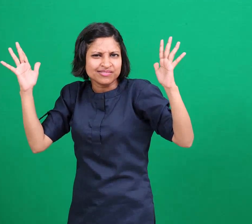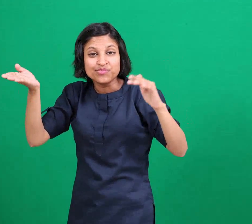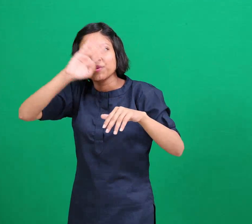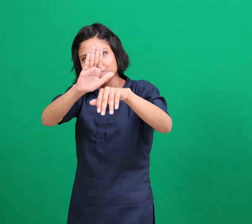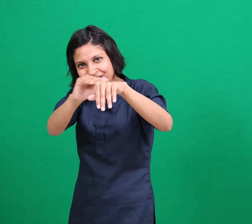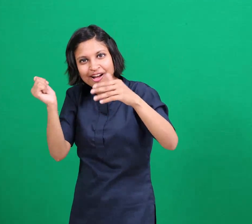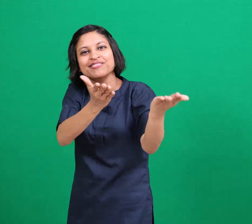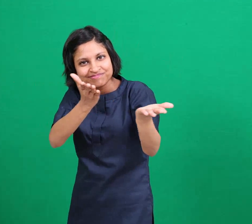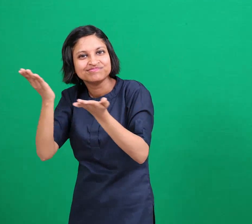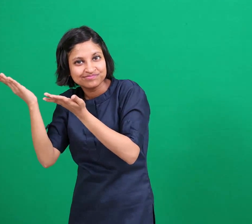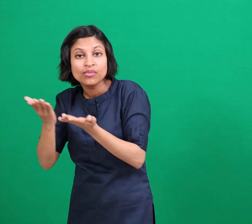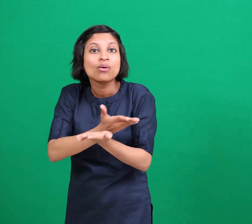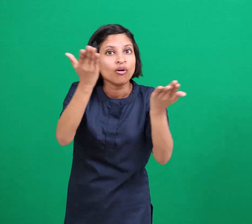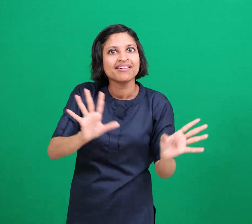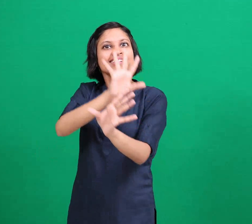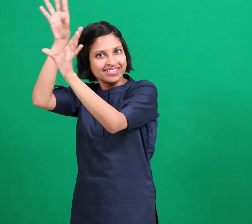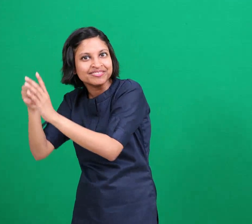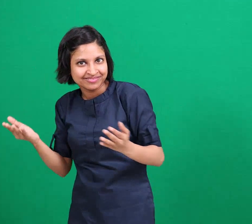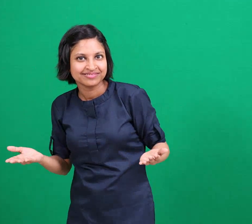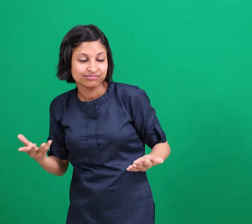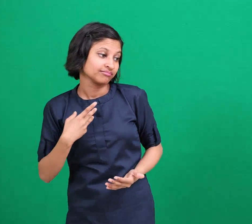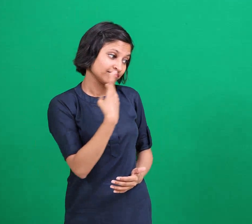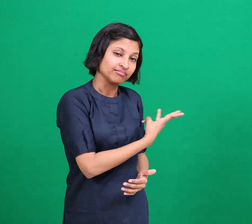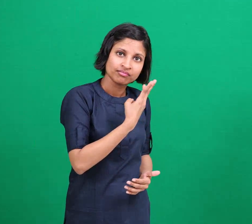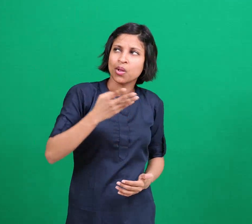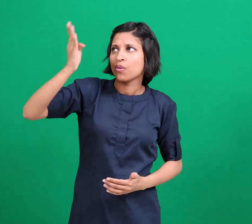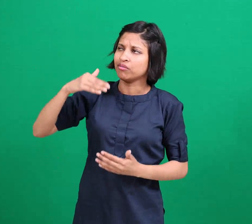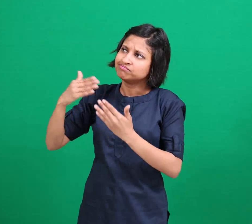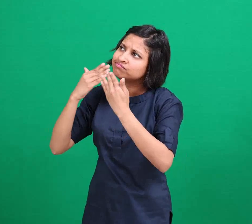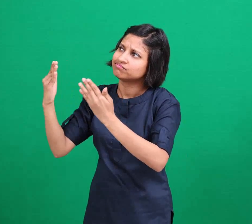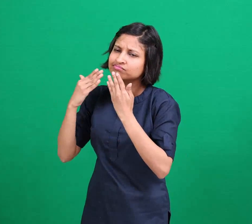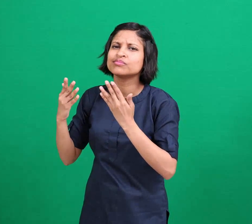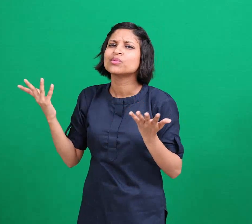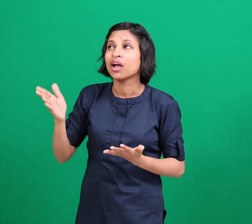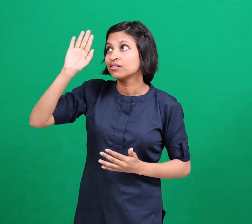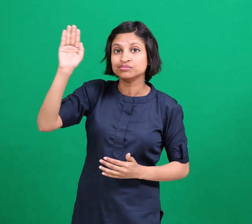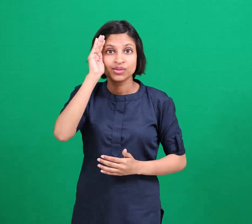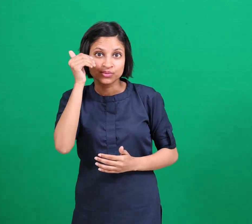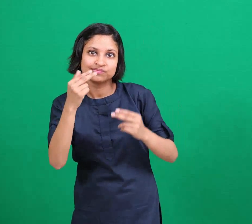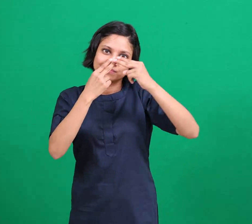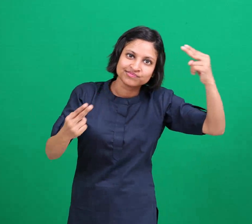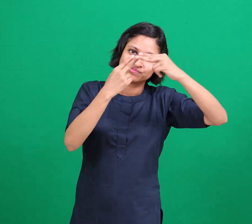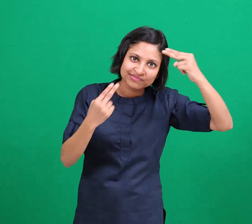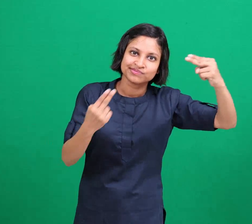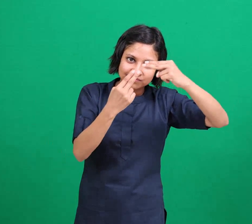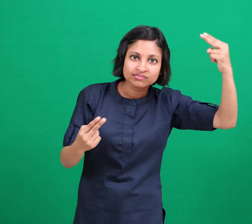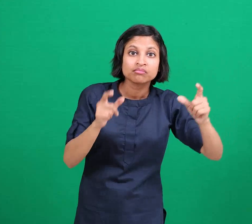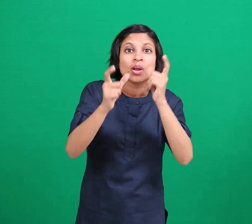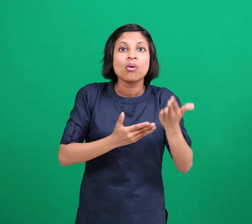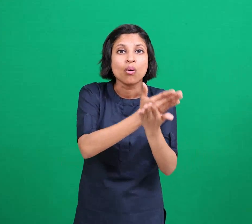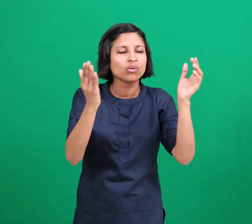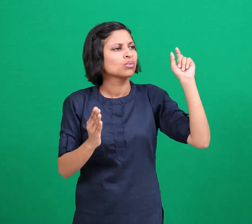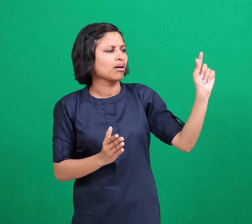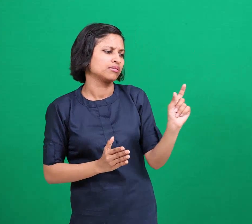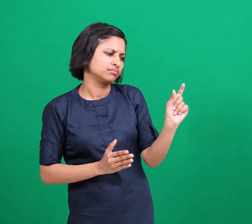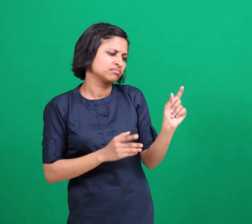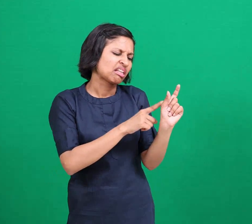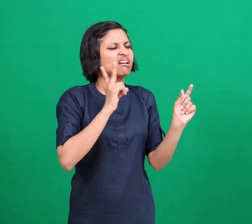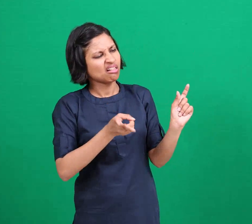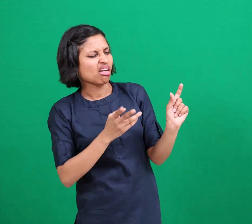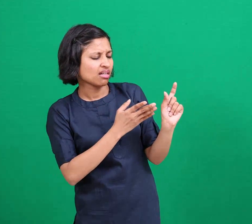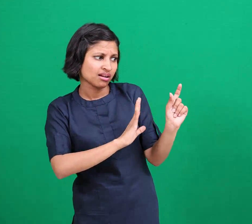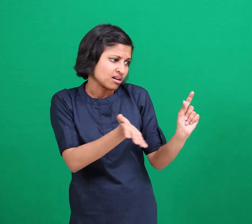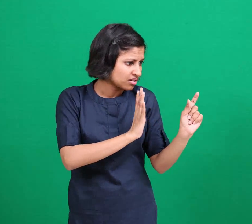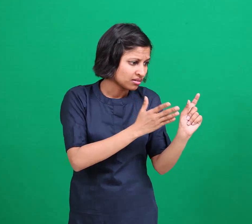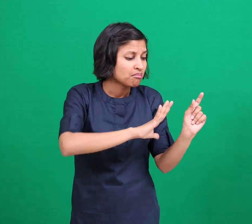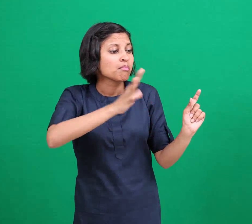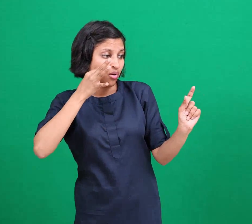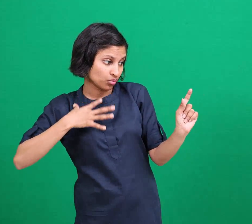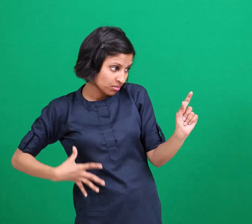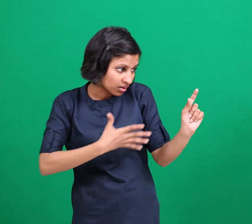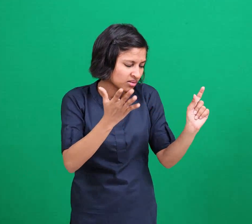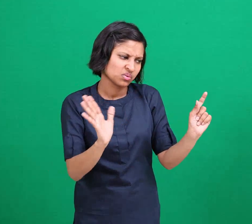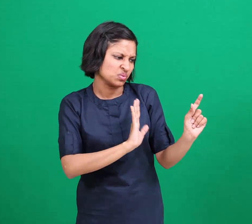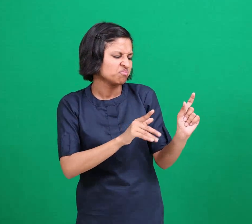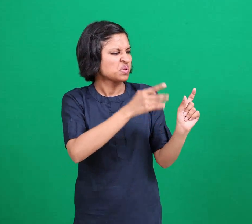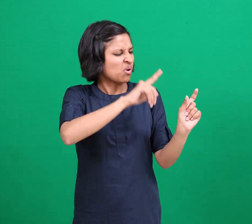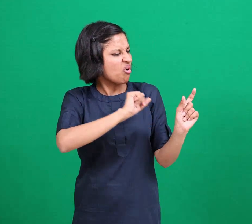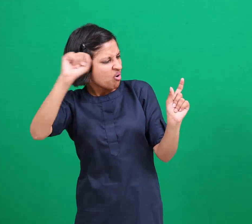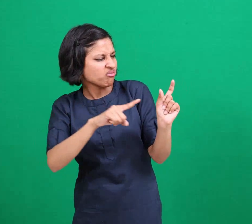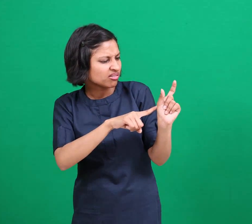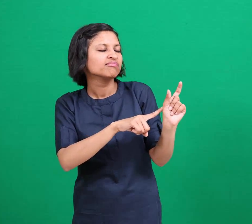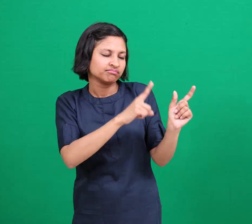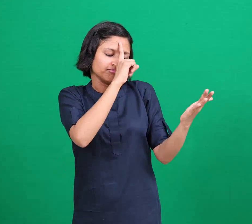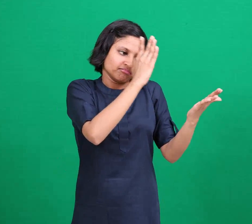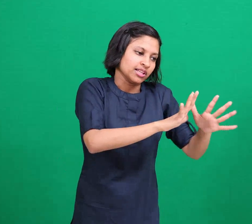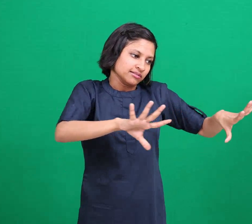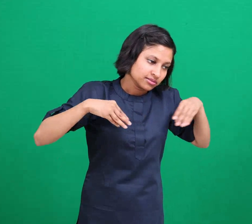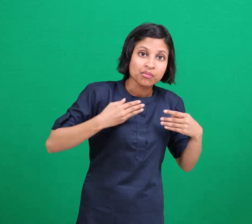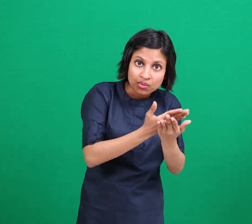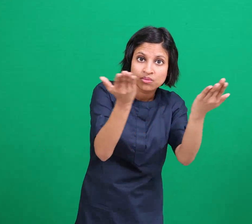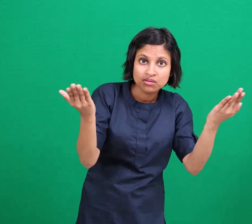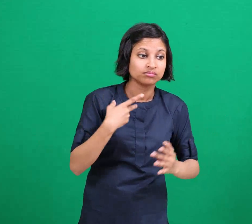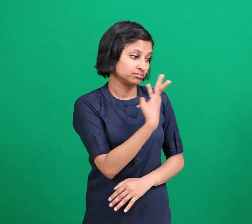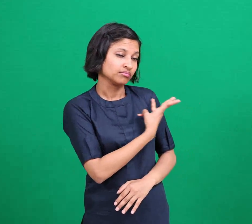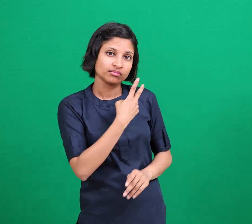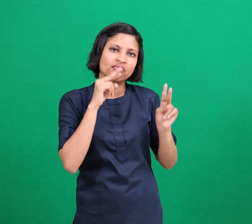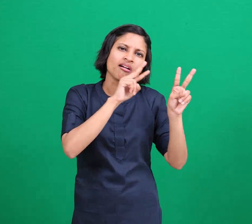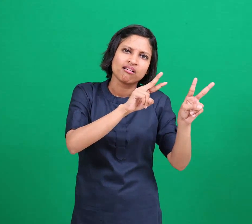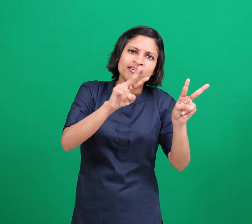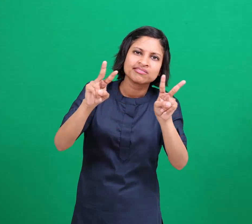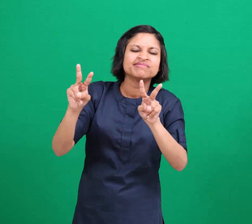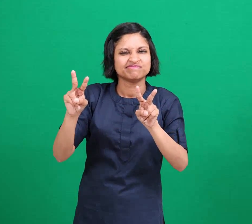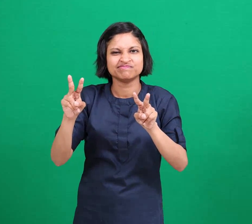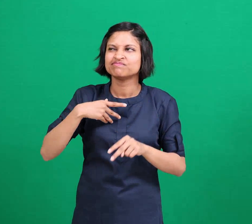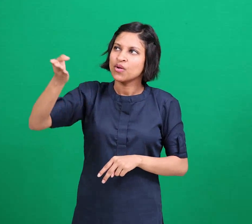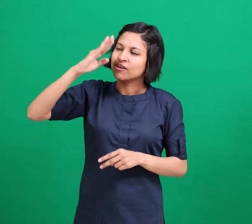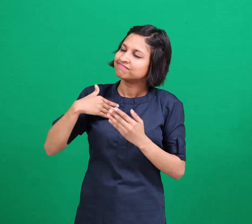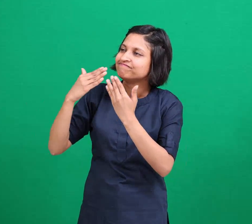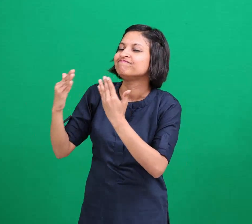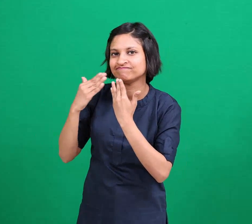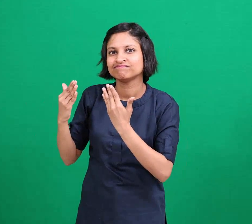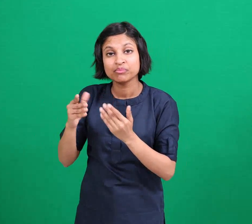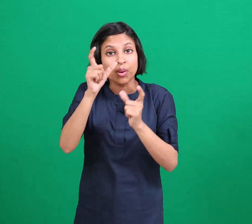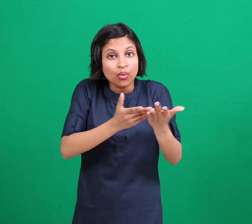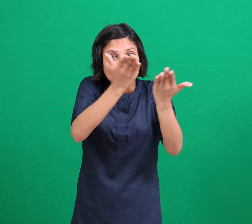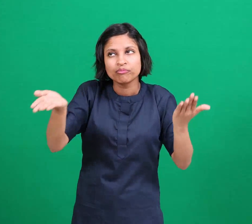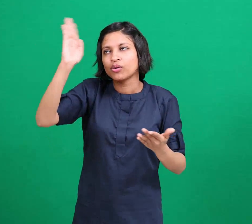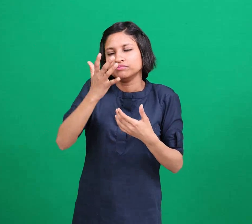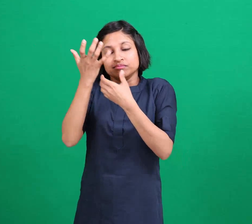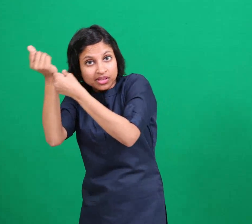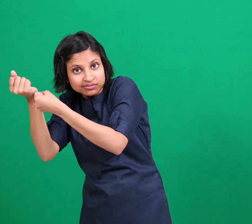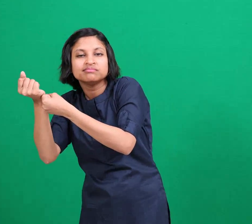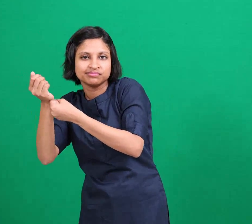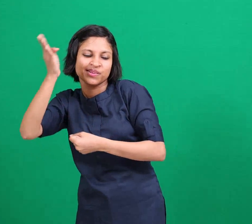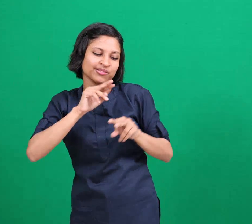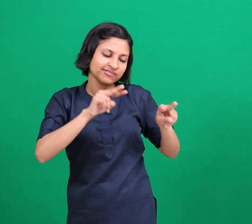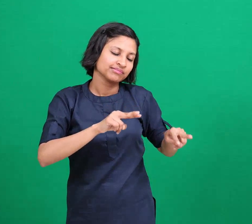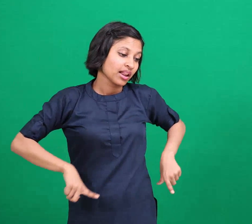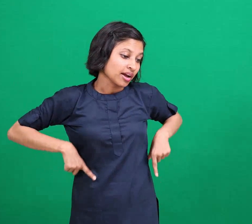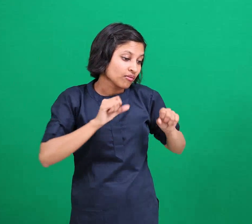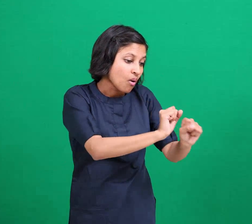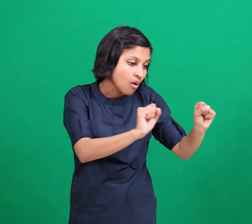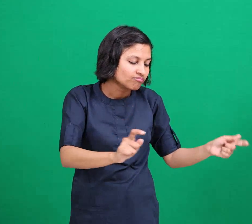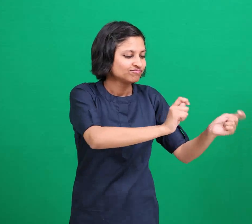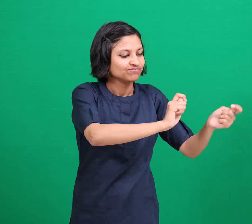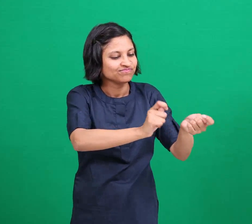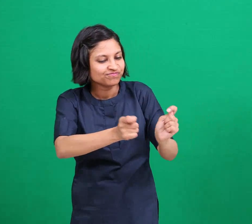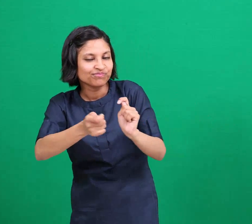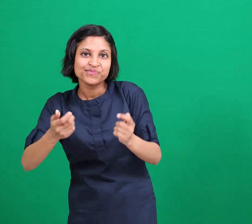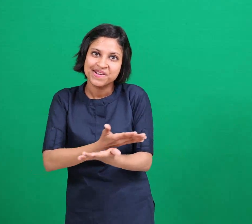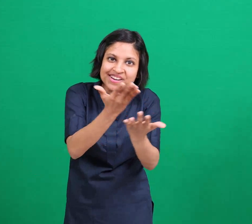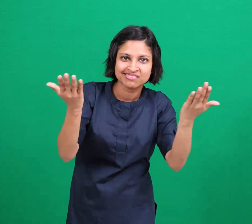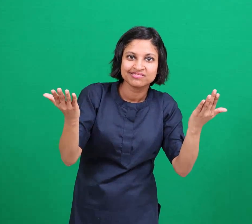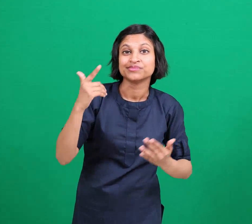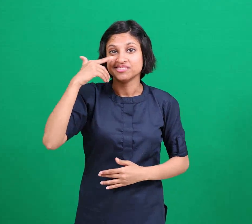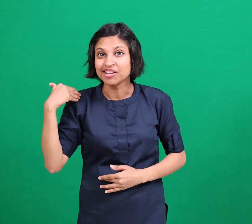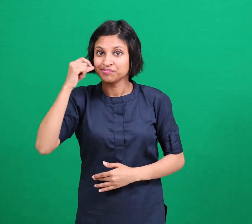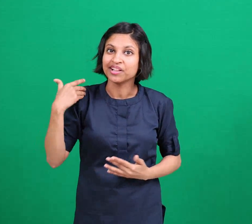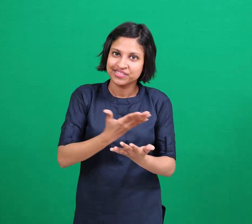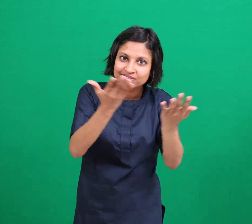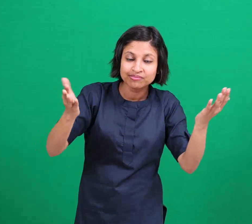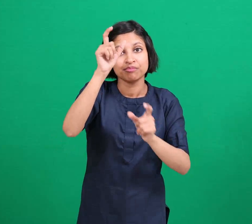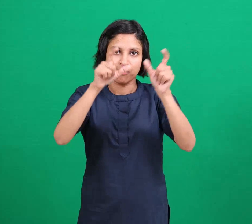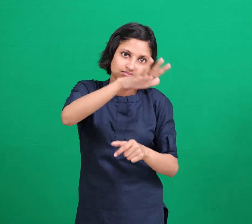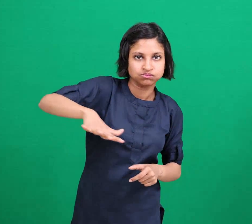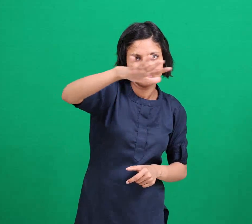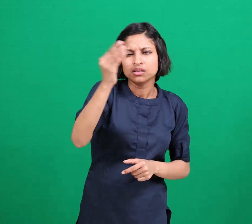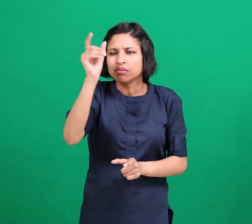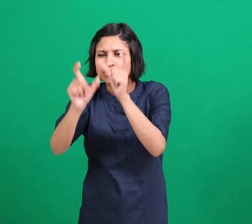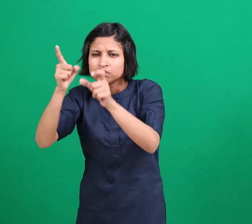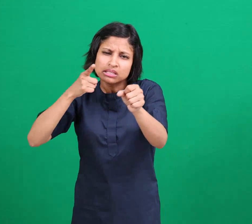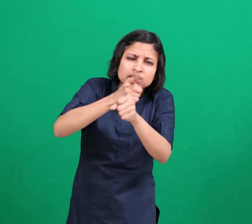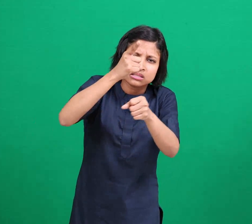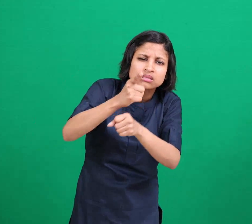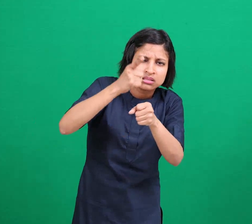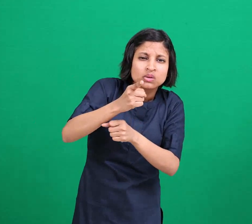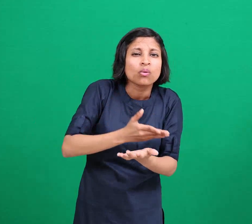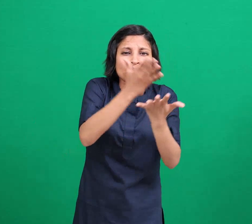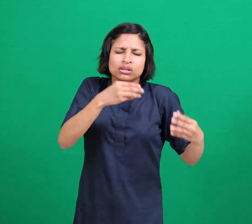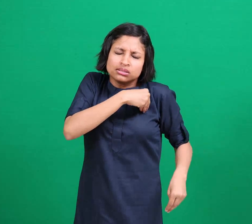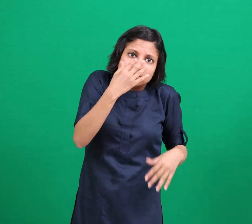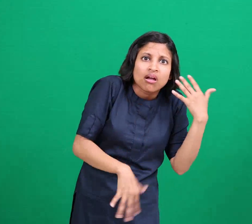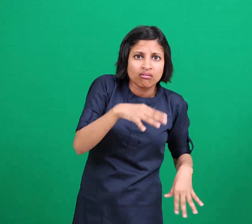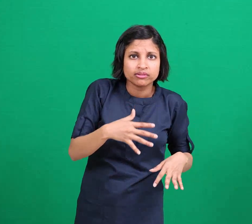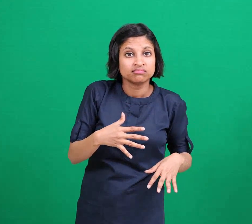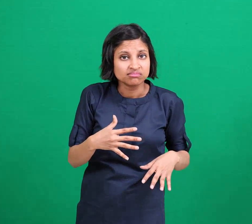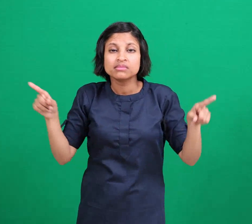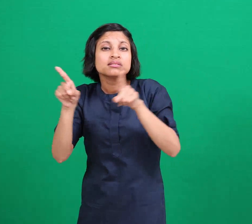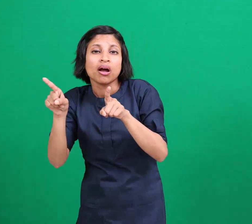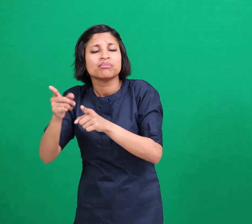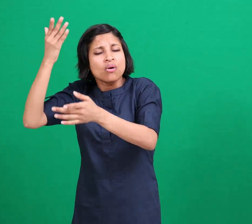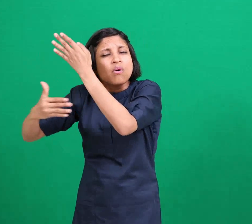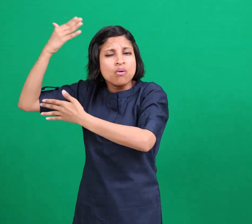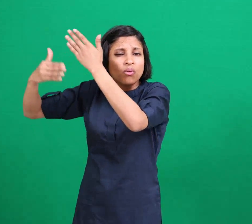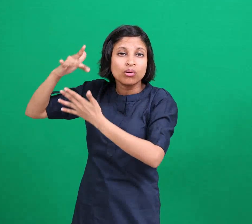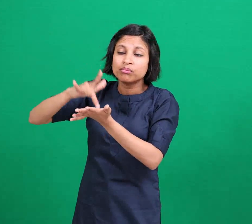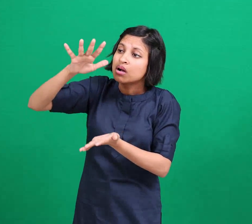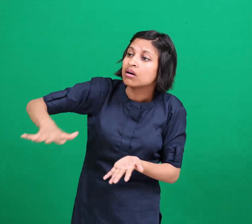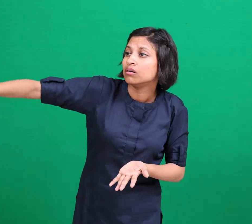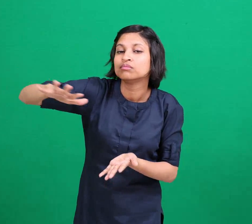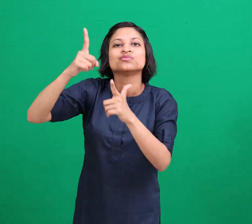And we continually thank God because, when you received the word of God that you heard from us, you accepted it not as the word of men, but as the true word of God- the word which is now at work in you who believe.